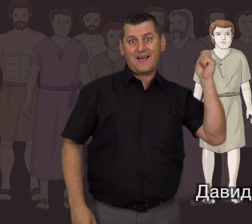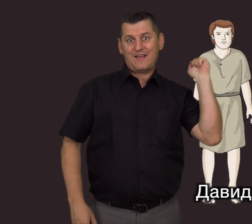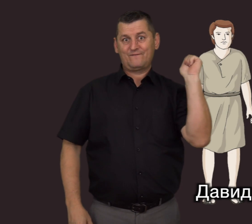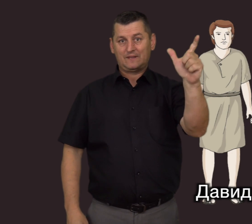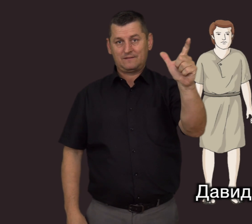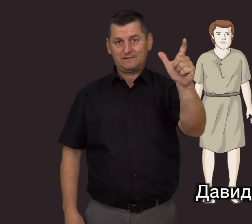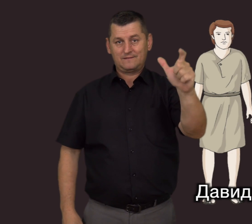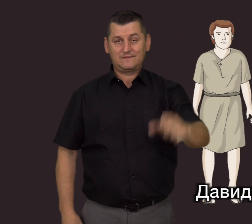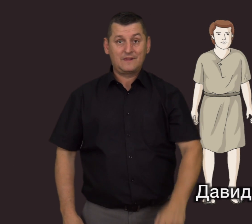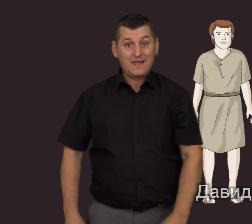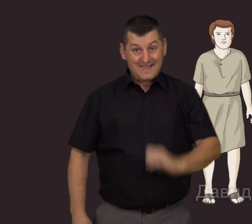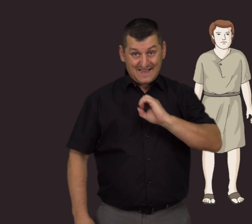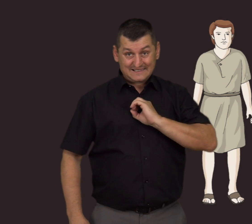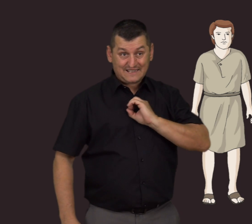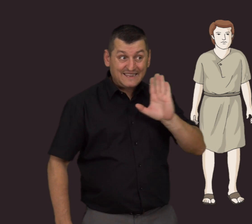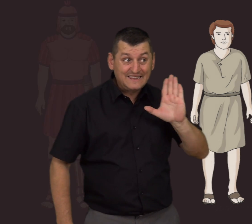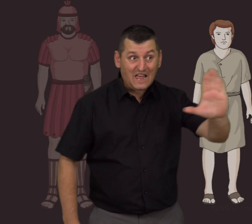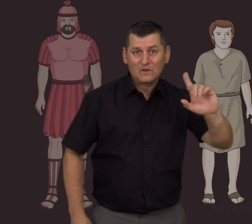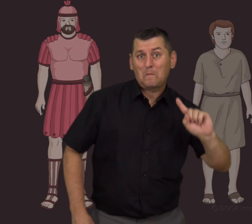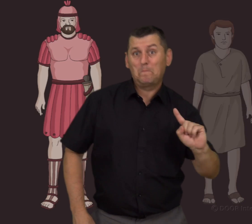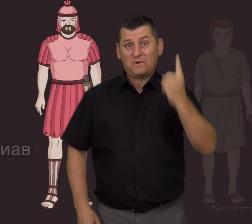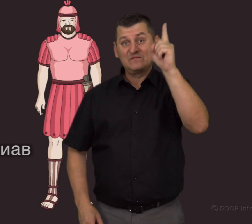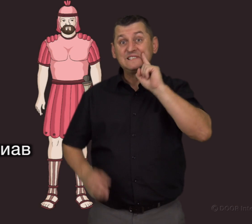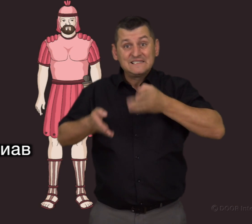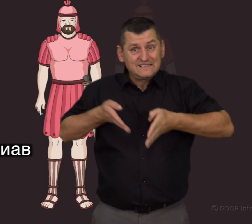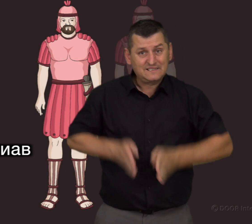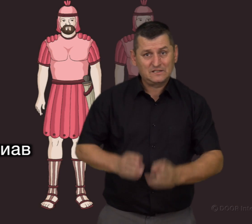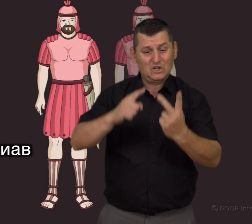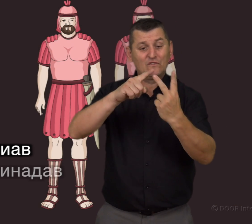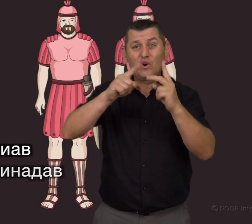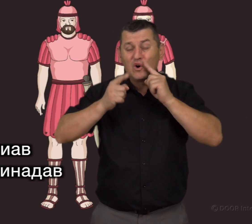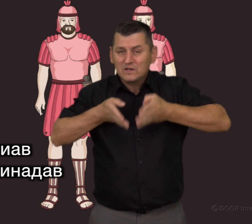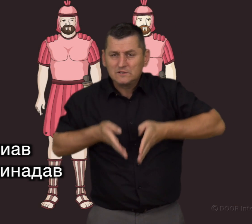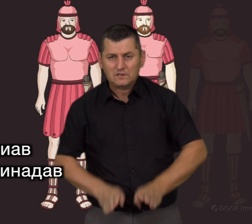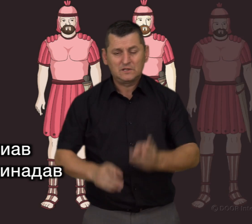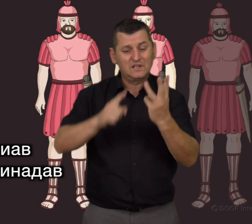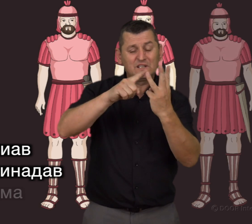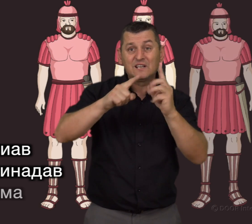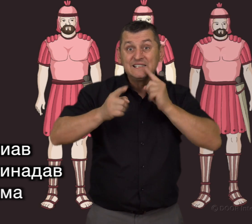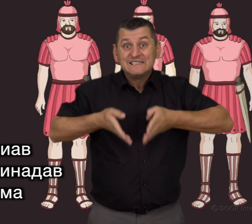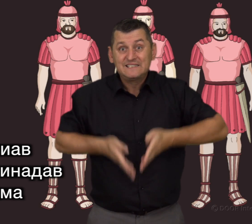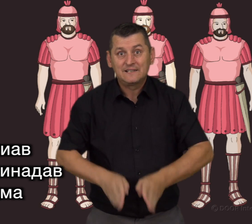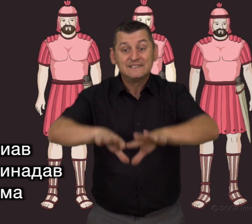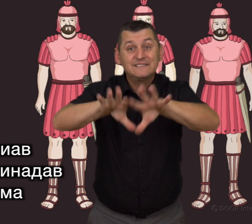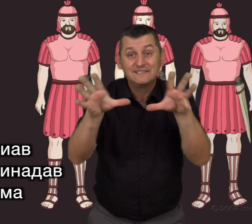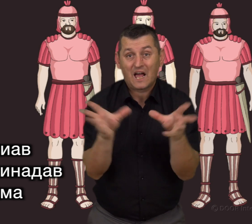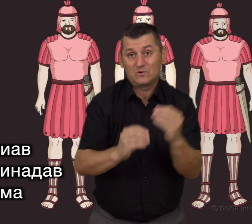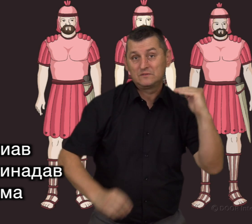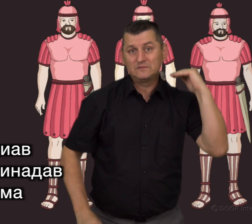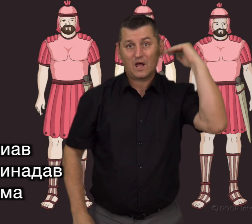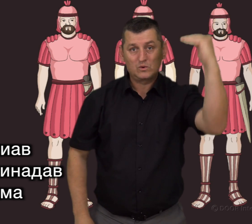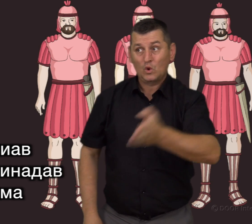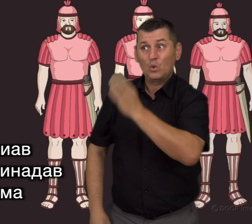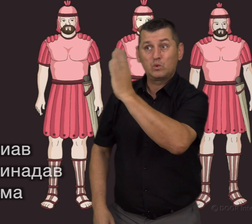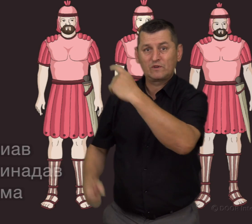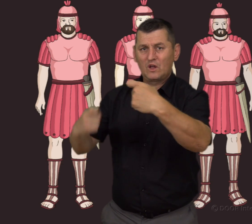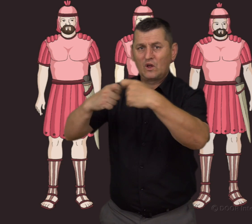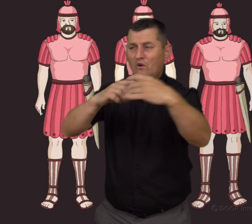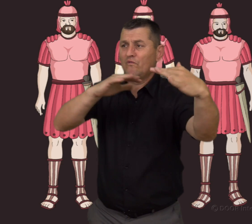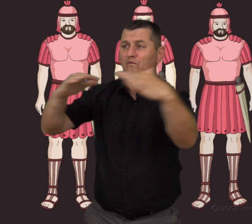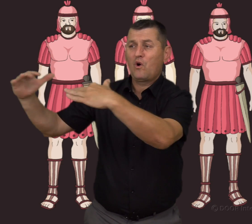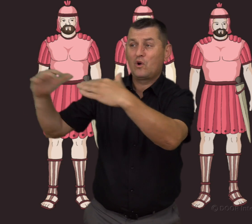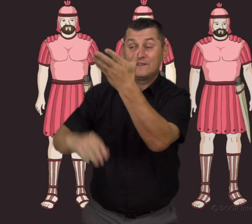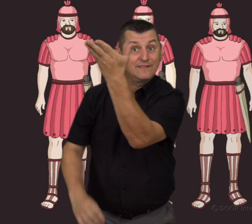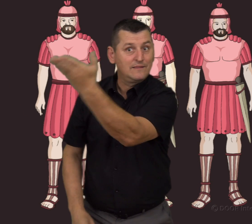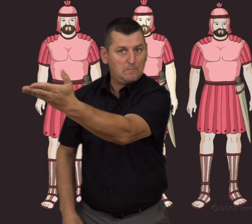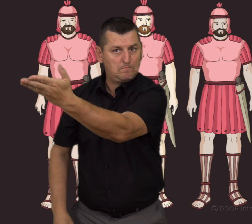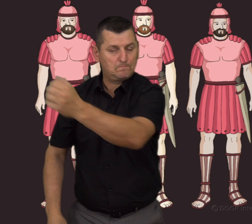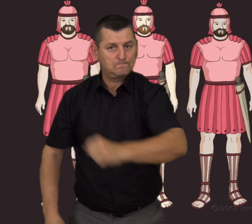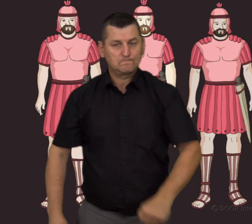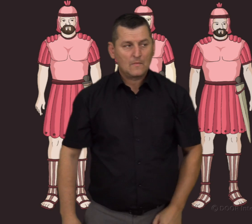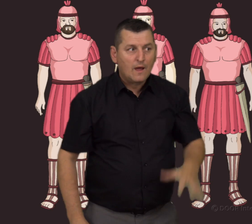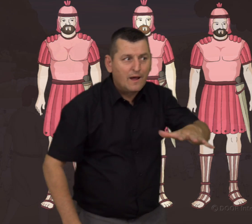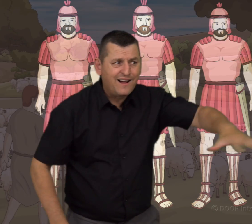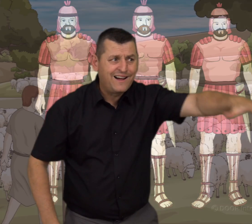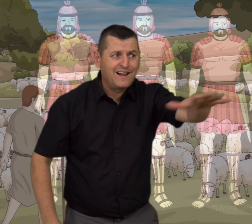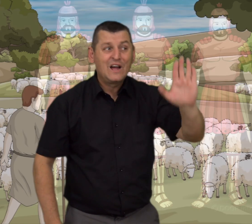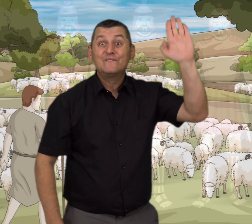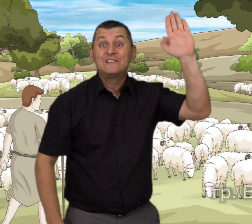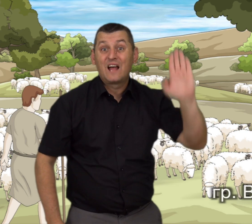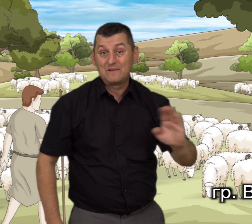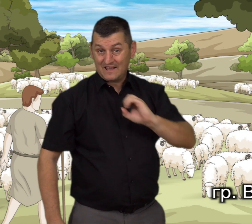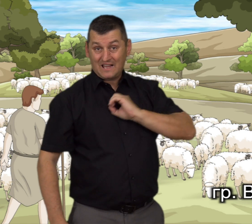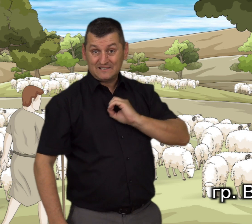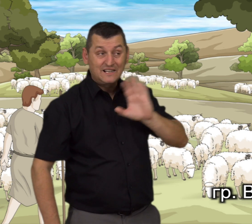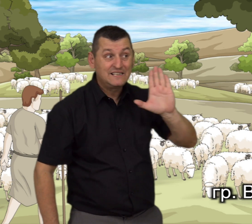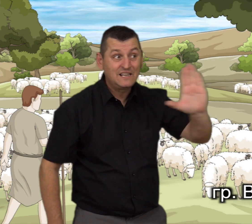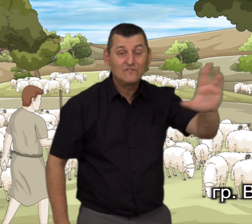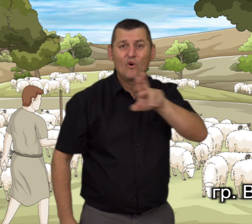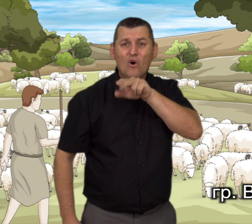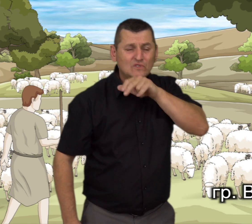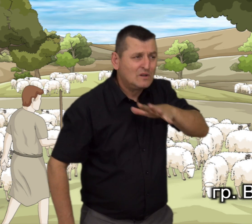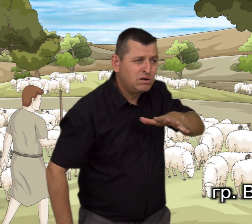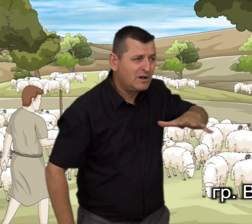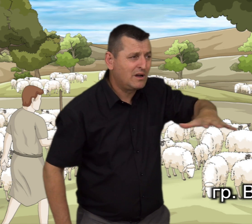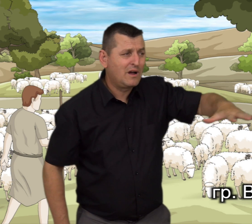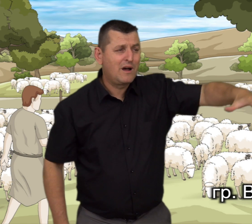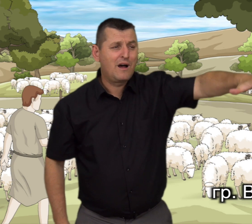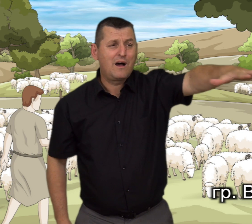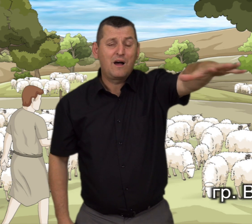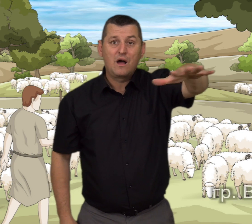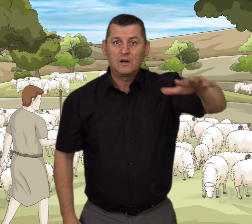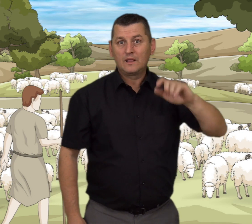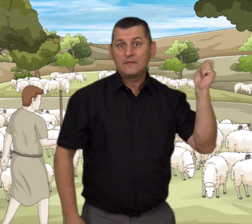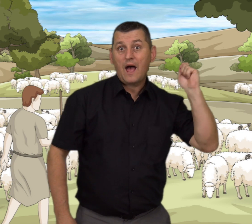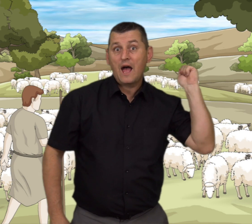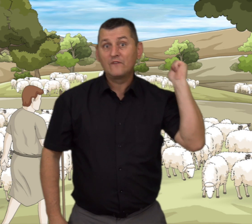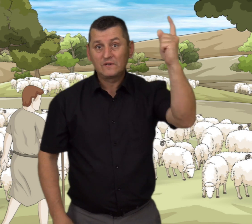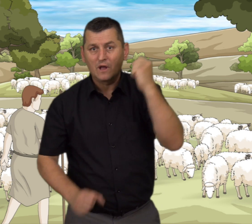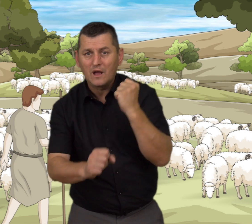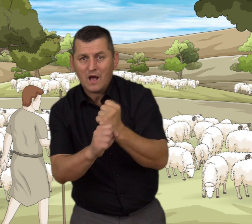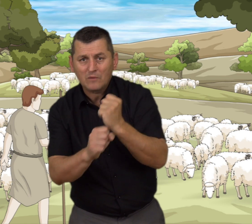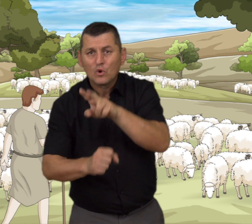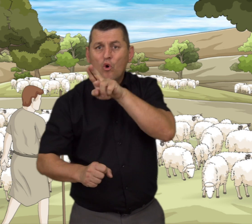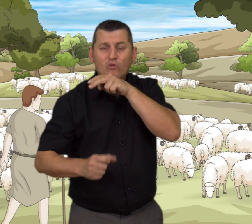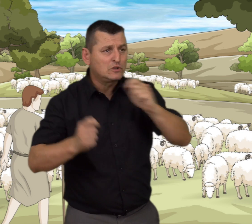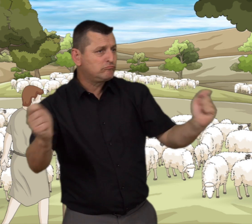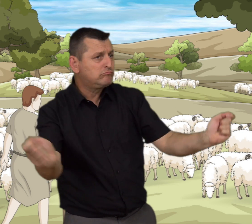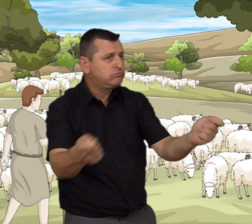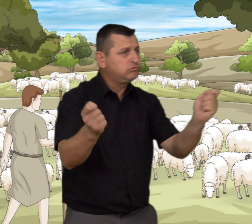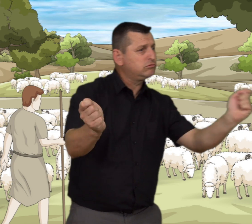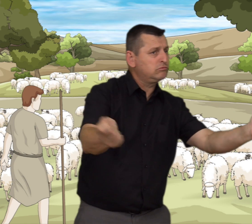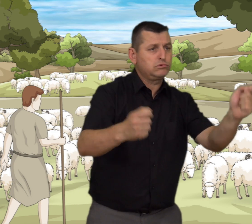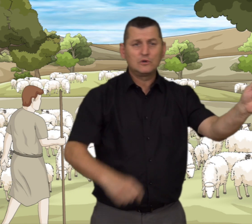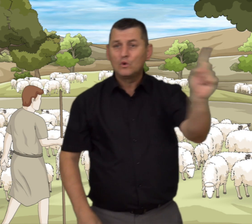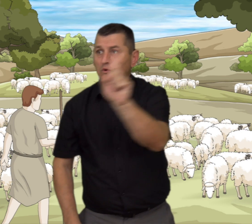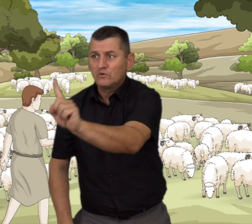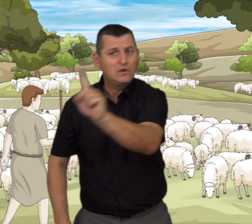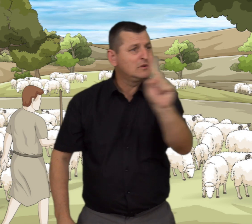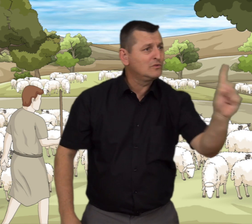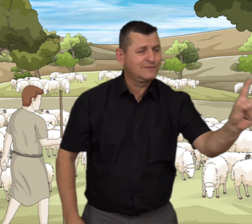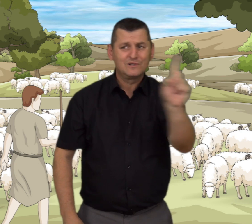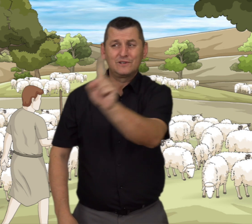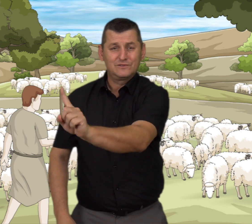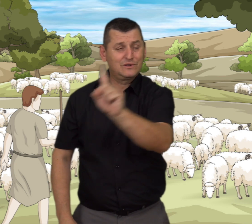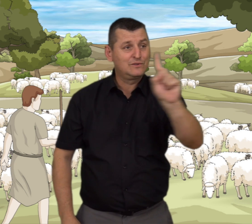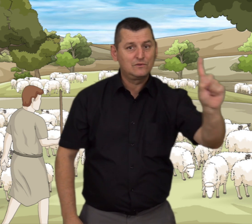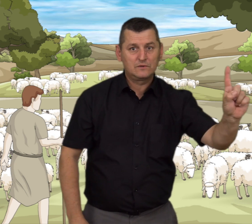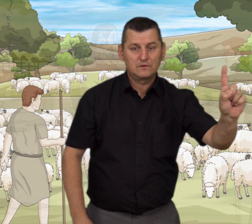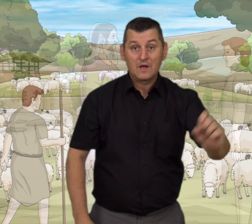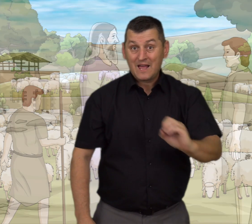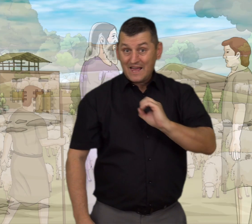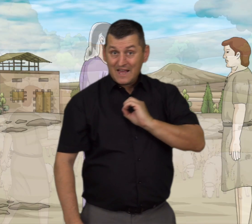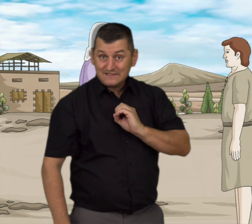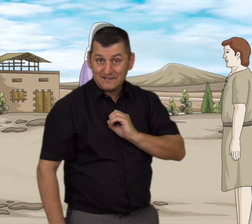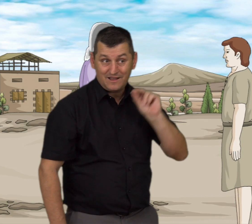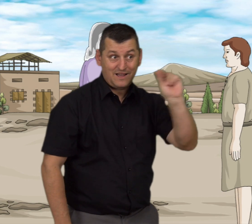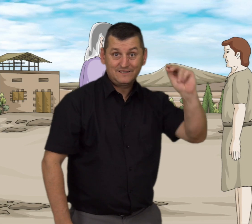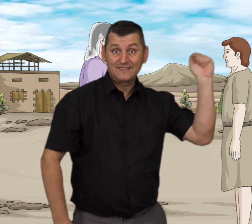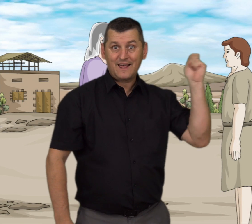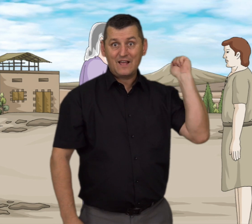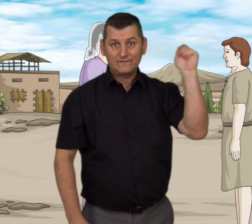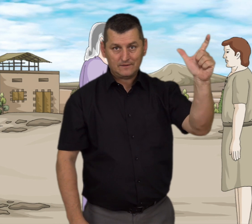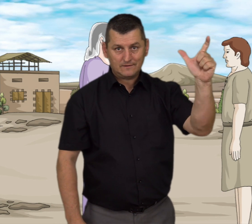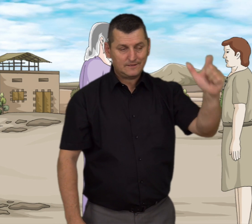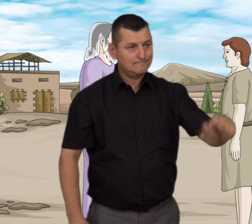The three older sons of Jesse had followed Saul into battle: The firstborn was Eliab, the second was Abinadab, and the third was Shammah. And David was the youngest. The three oldest had followed Saul, but David went back and forth from Saul to tend his father’s sheep in Bethlehem. For forty days the Philistine came forward every morning and evening to take his stand.